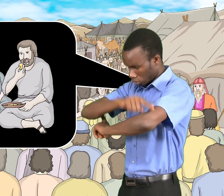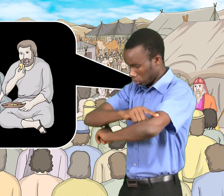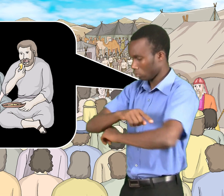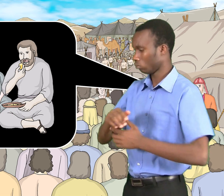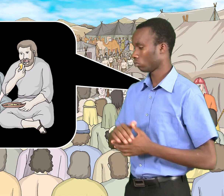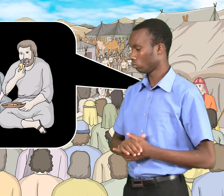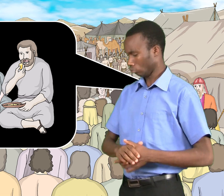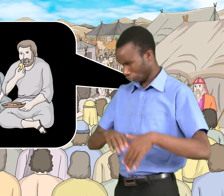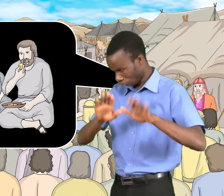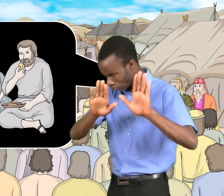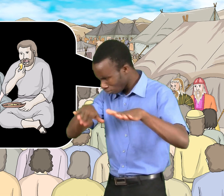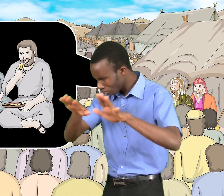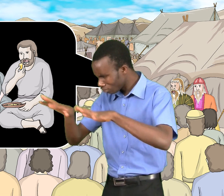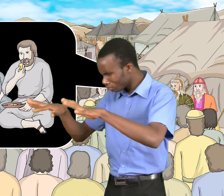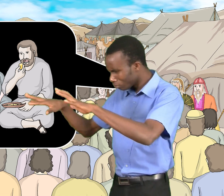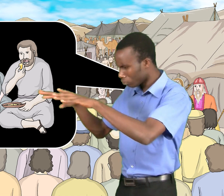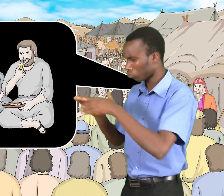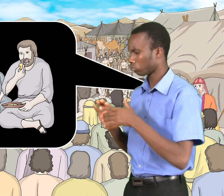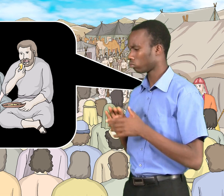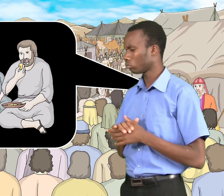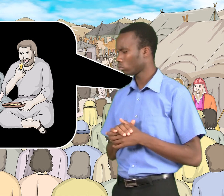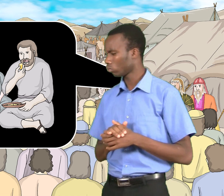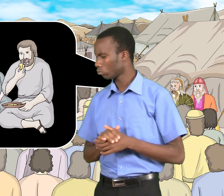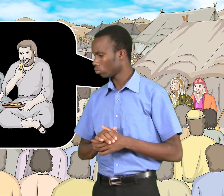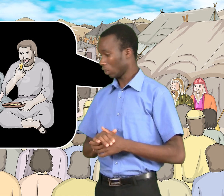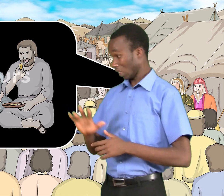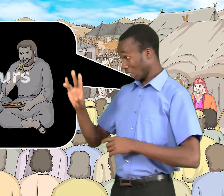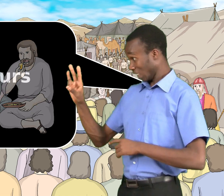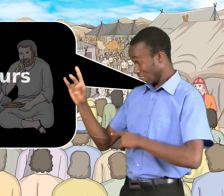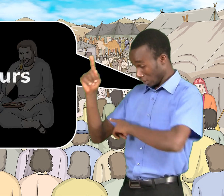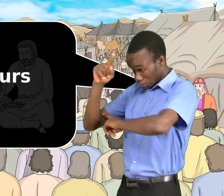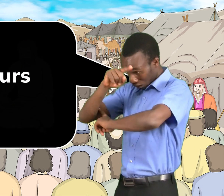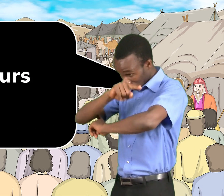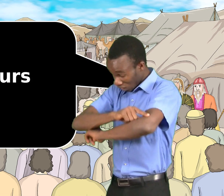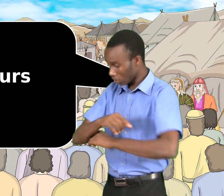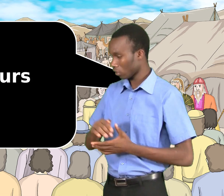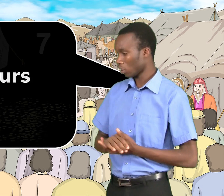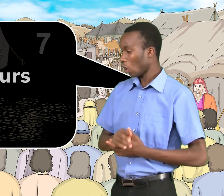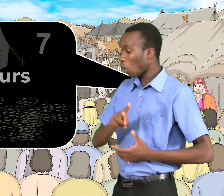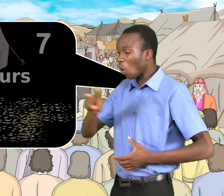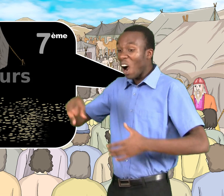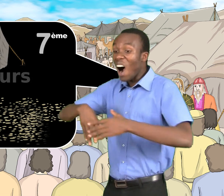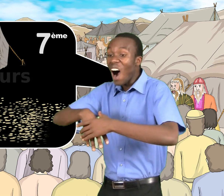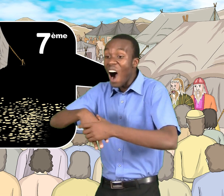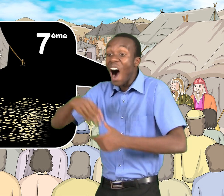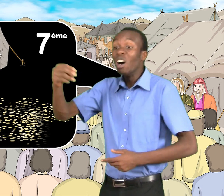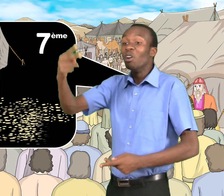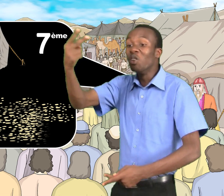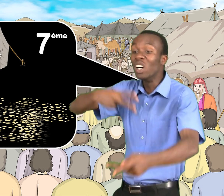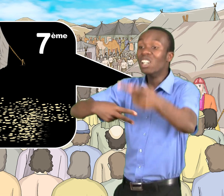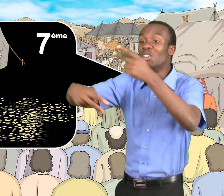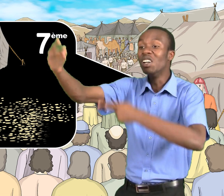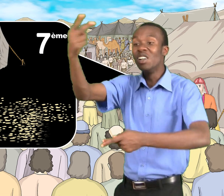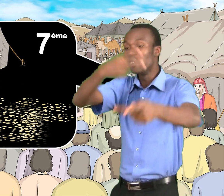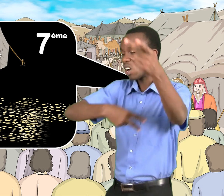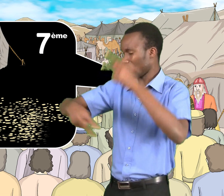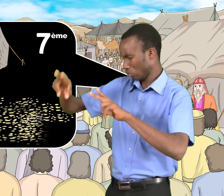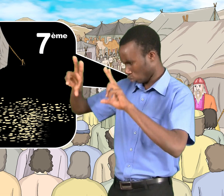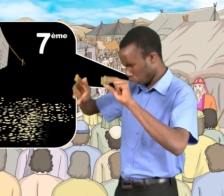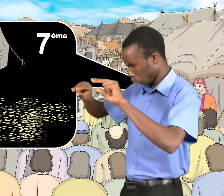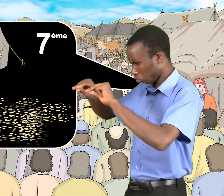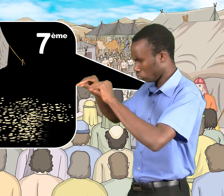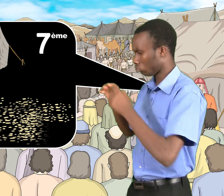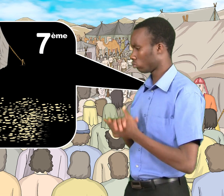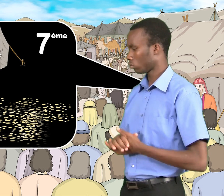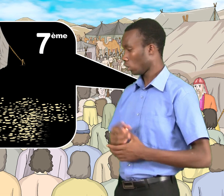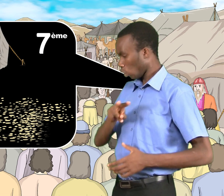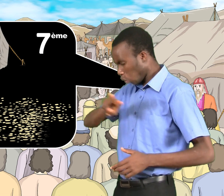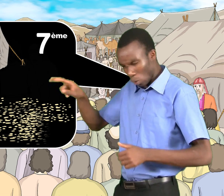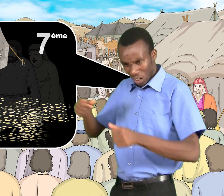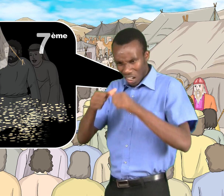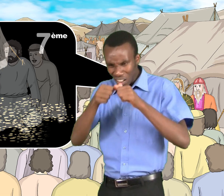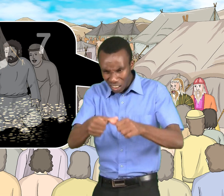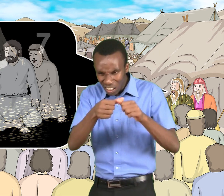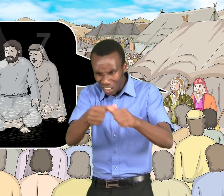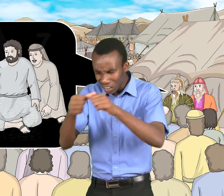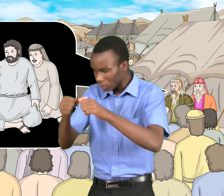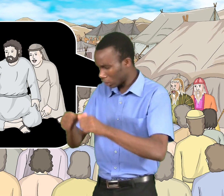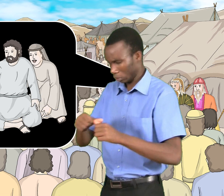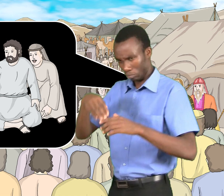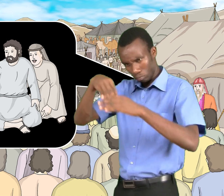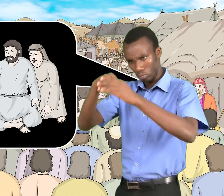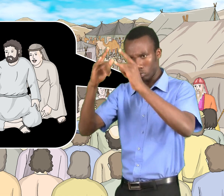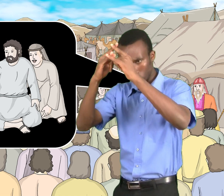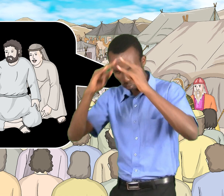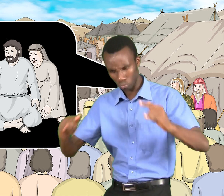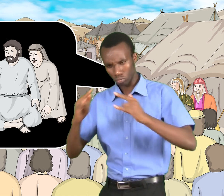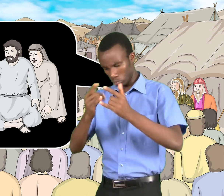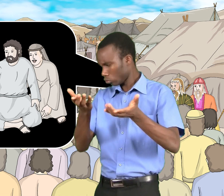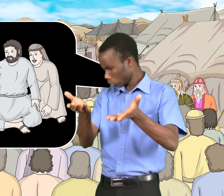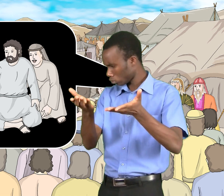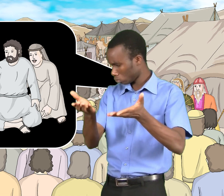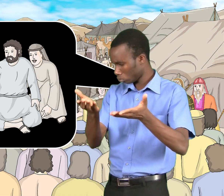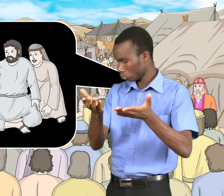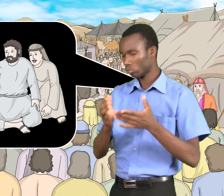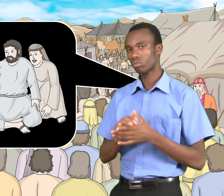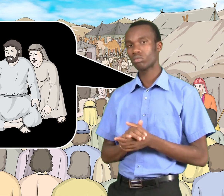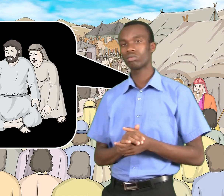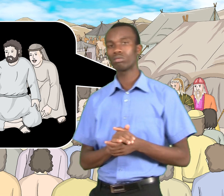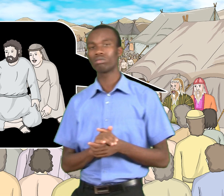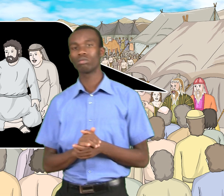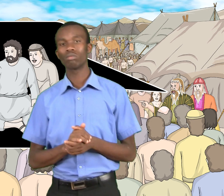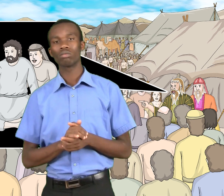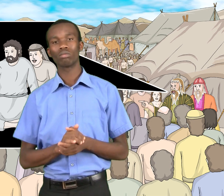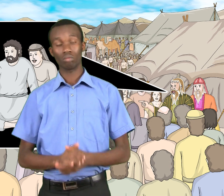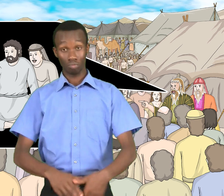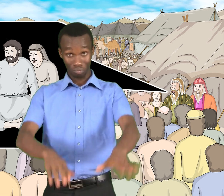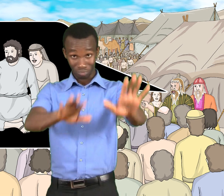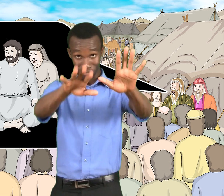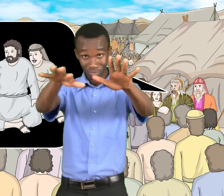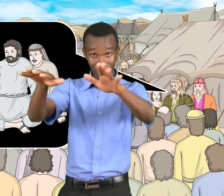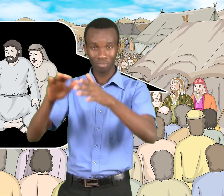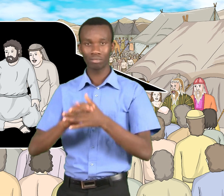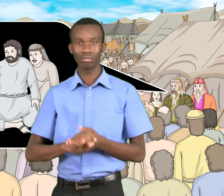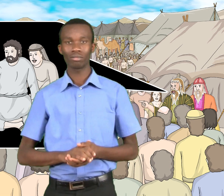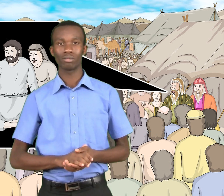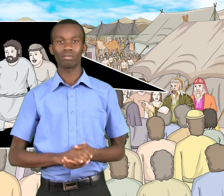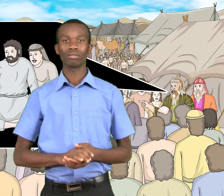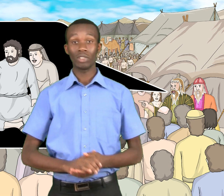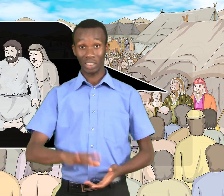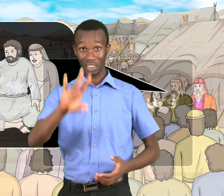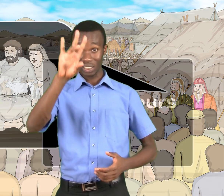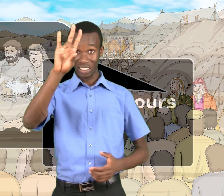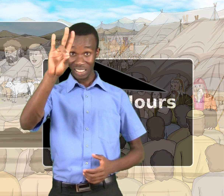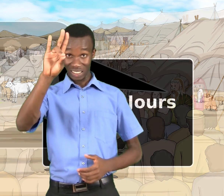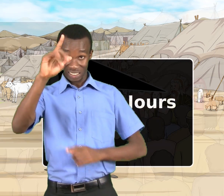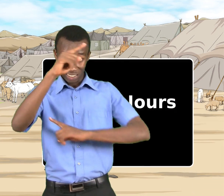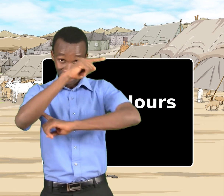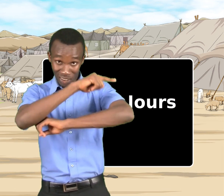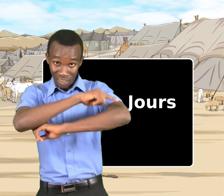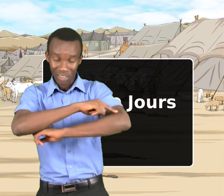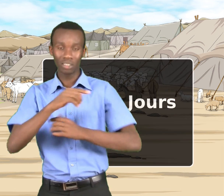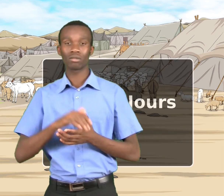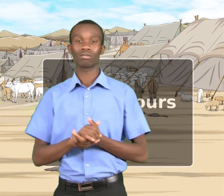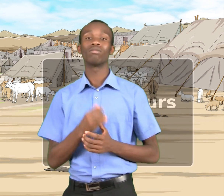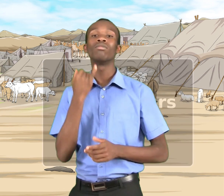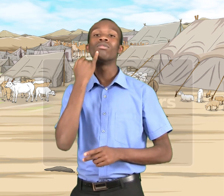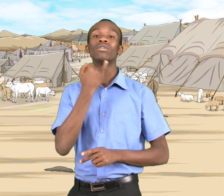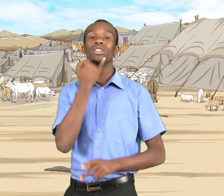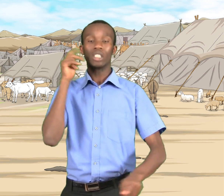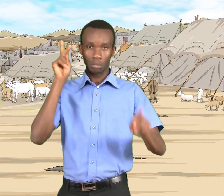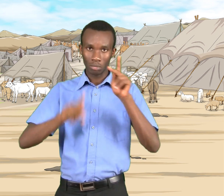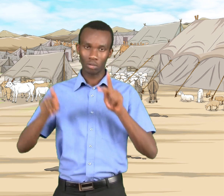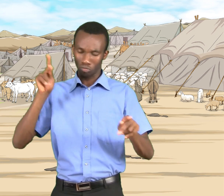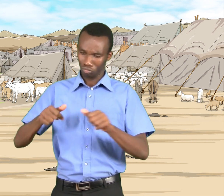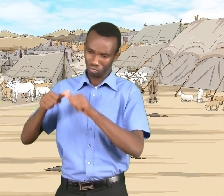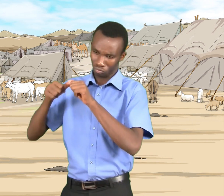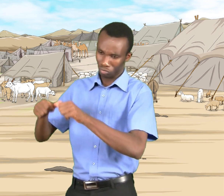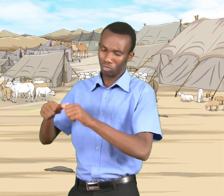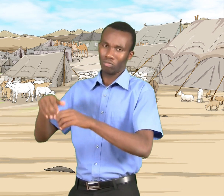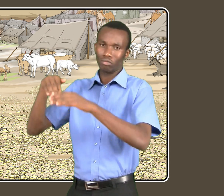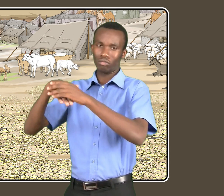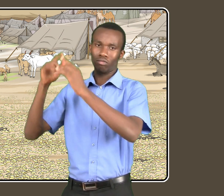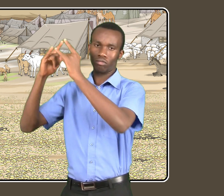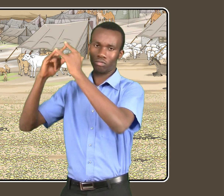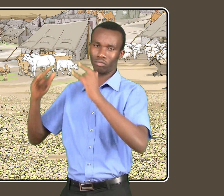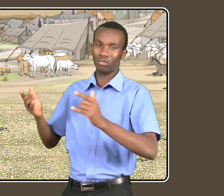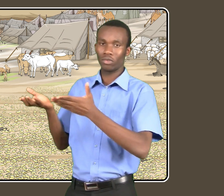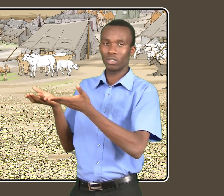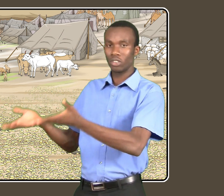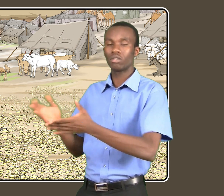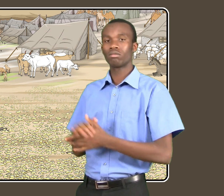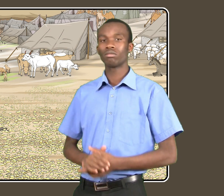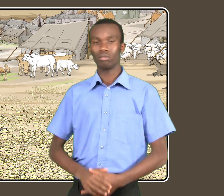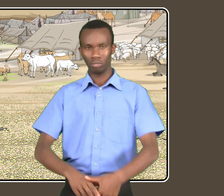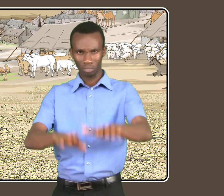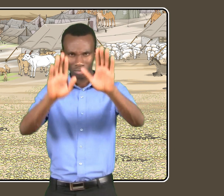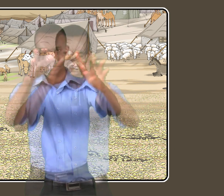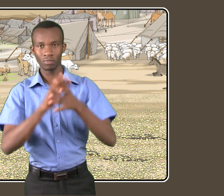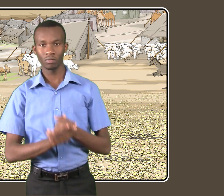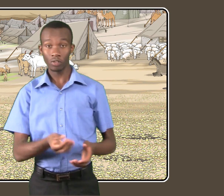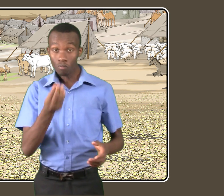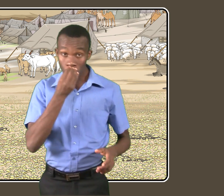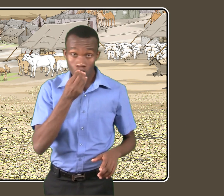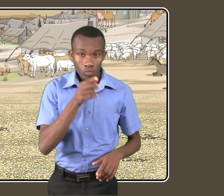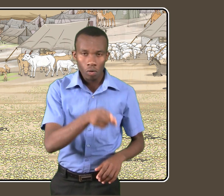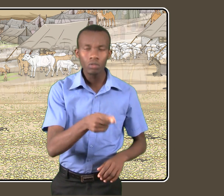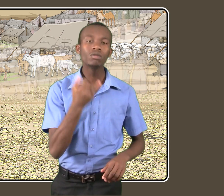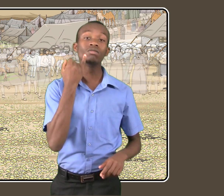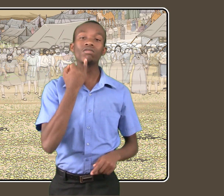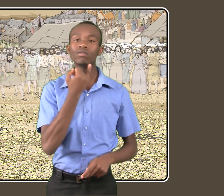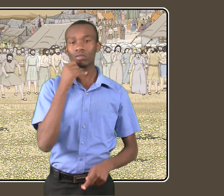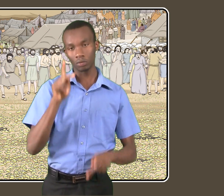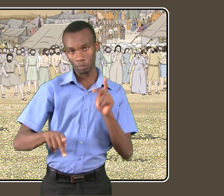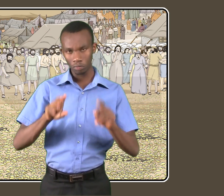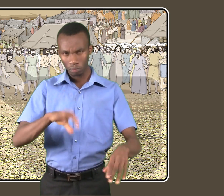On the seventh day, everyone must stay where he is; no one may leave his place.” So the people rested on the seventh day.